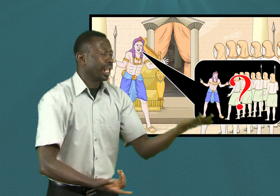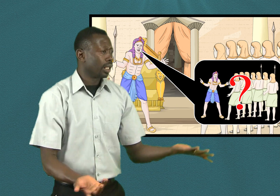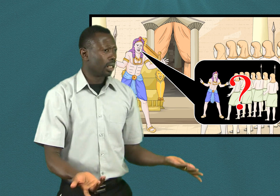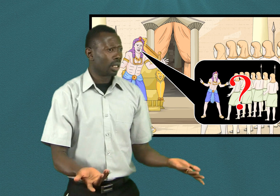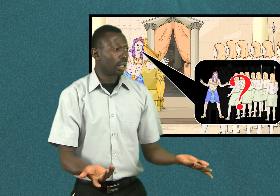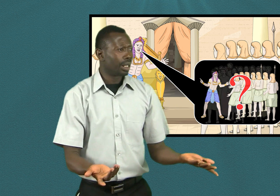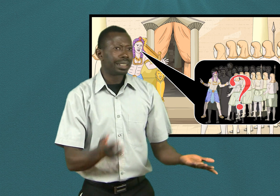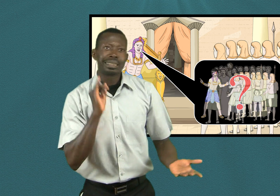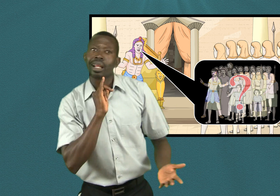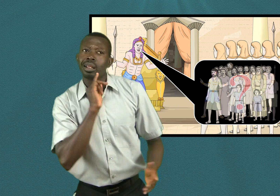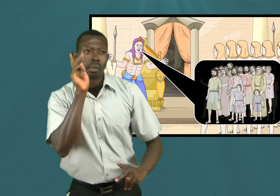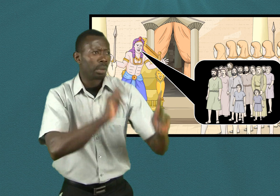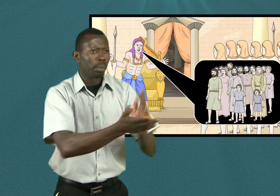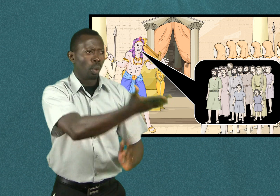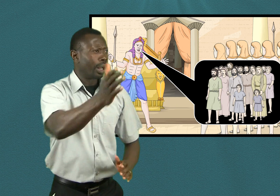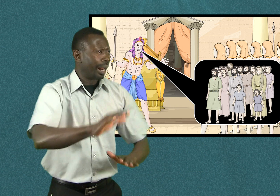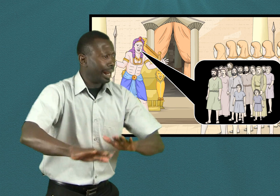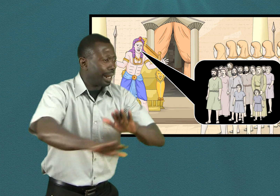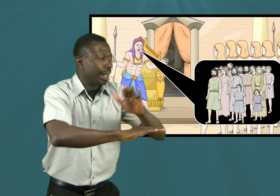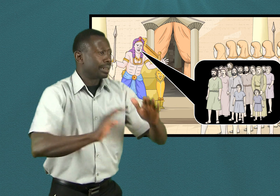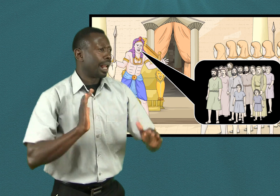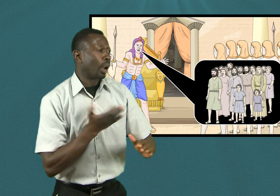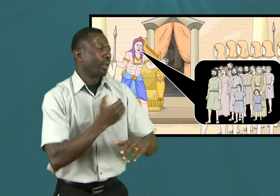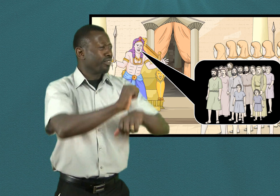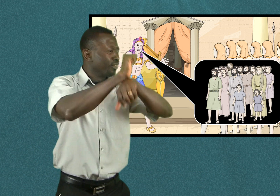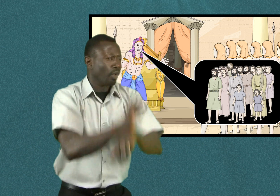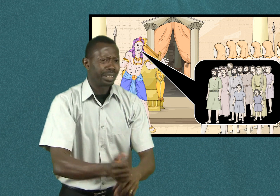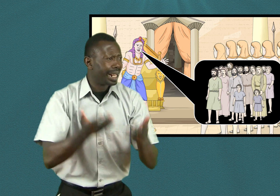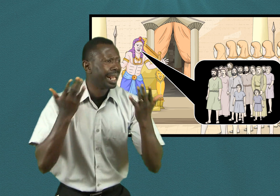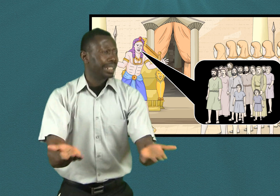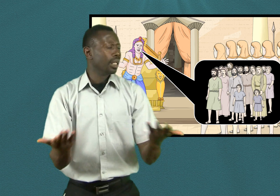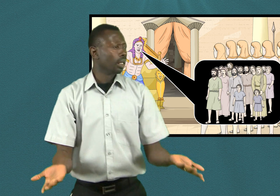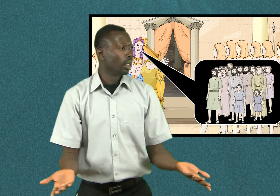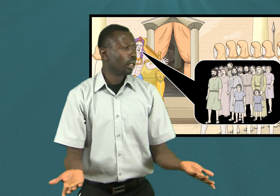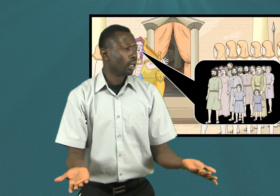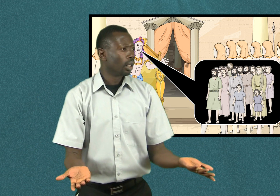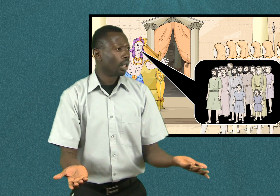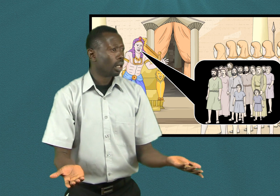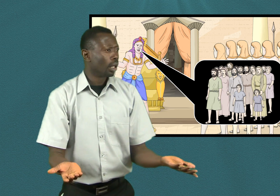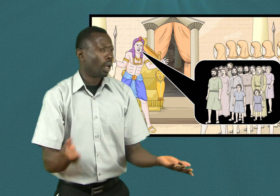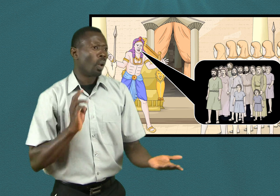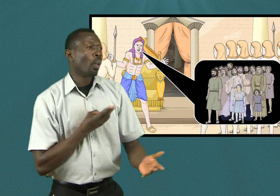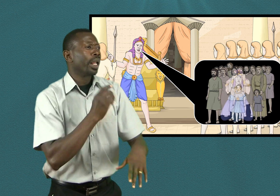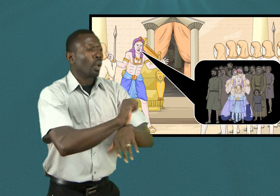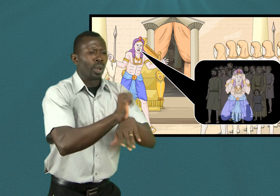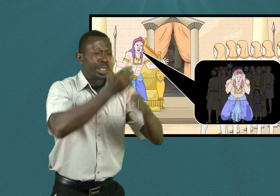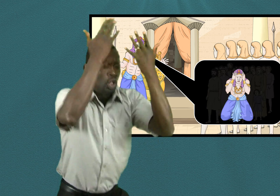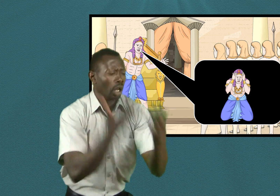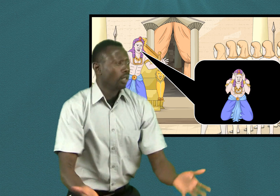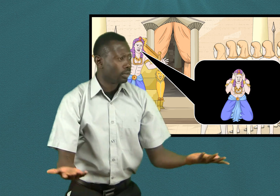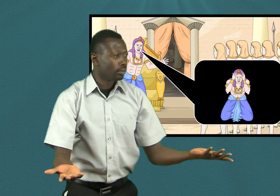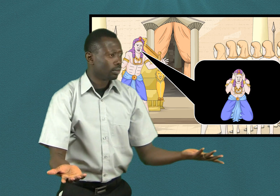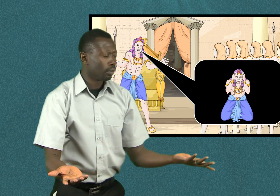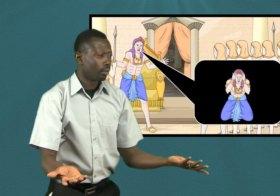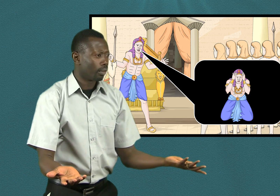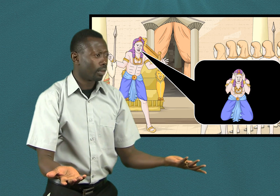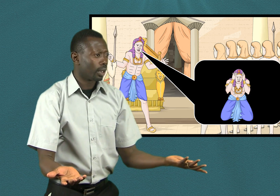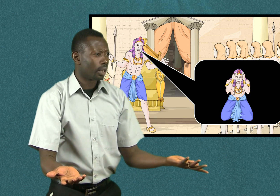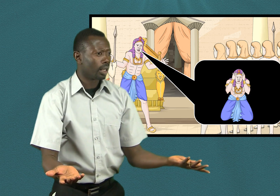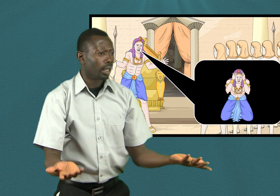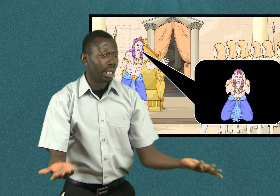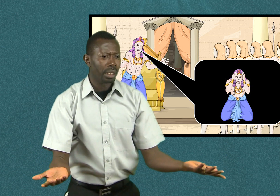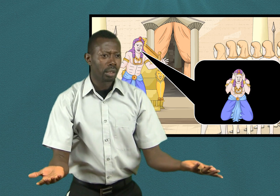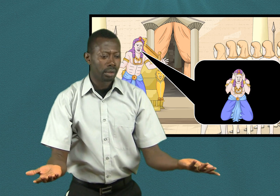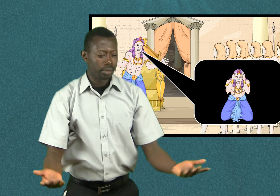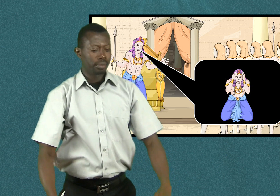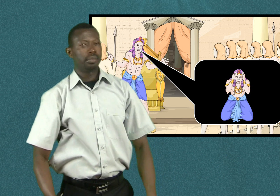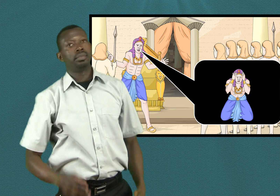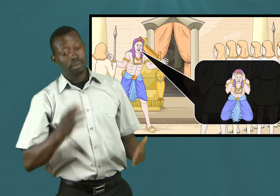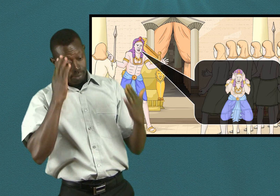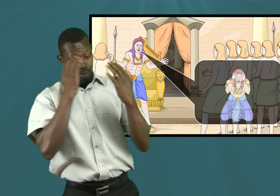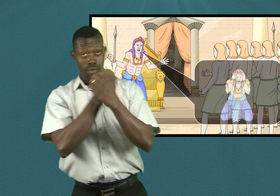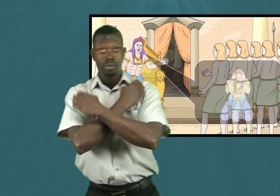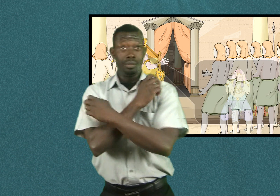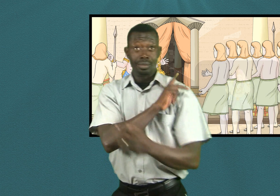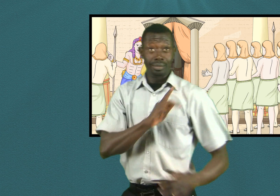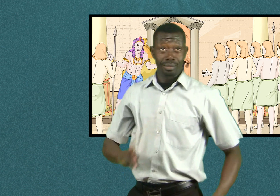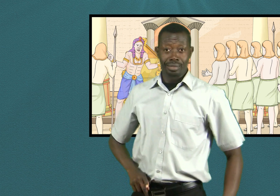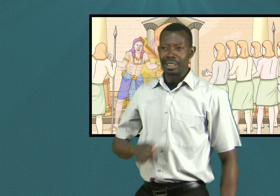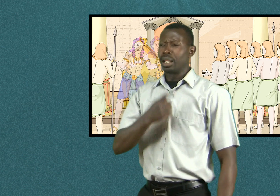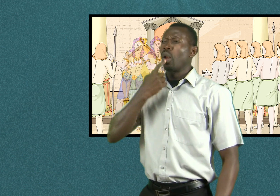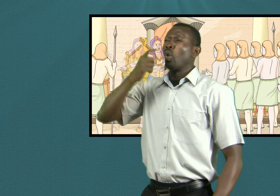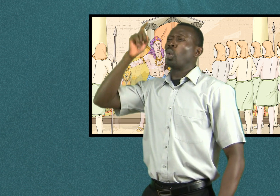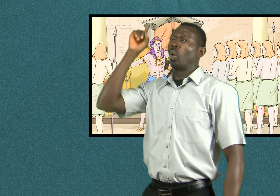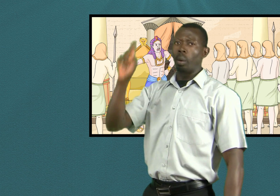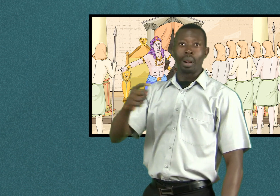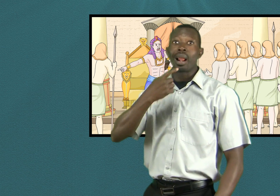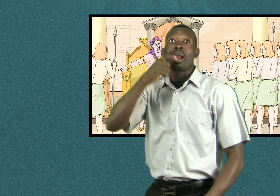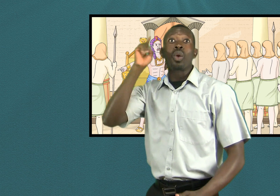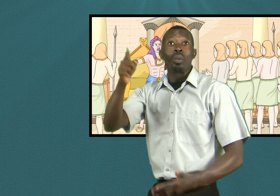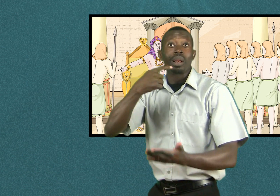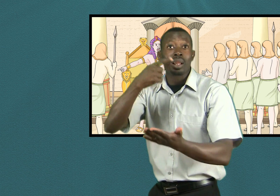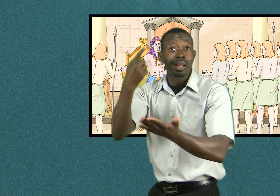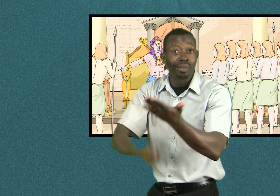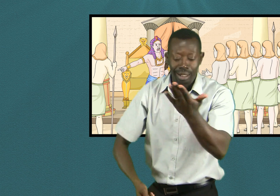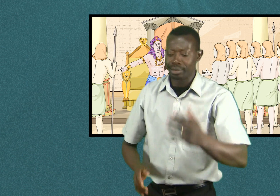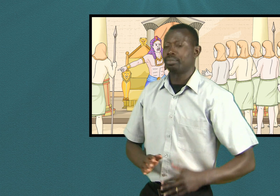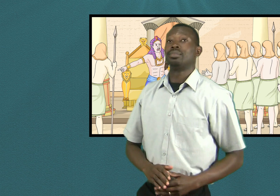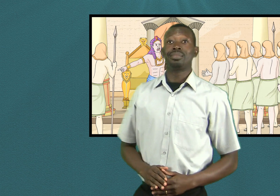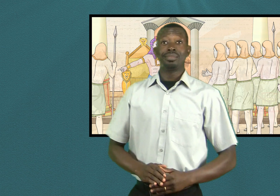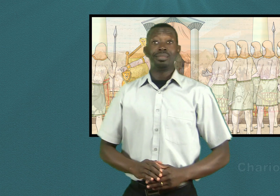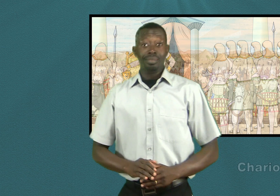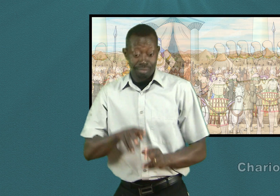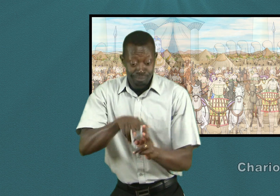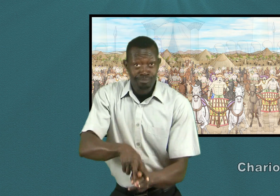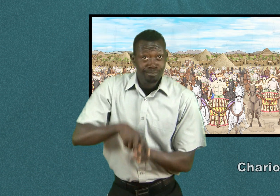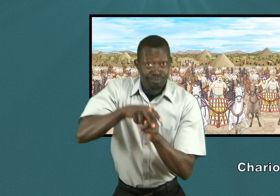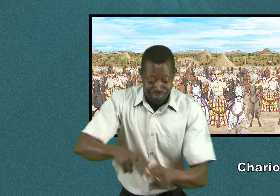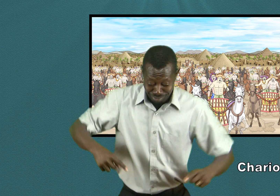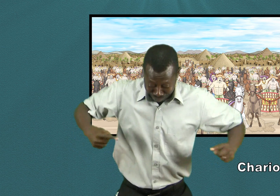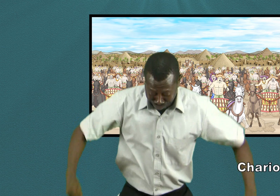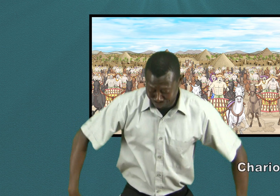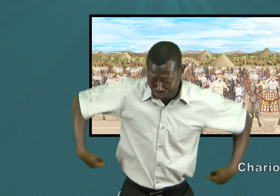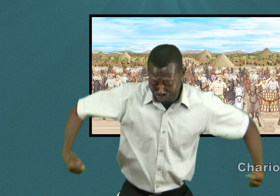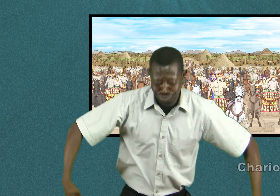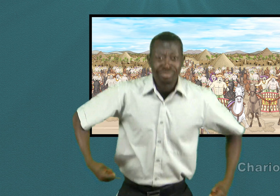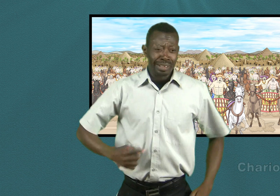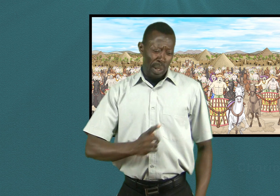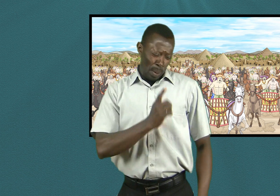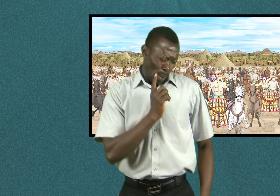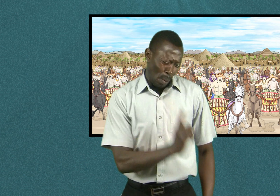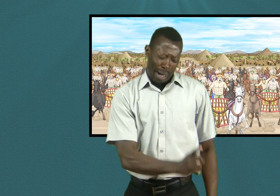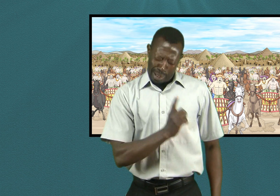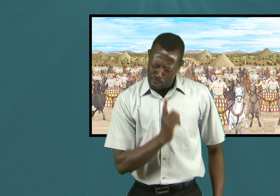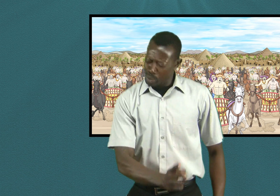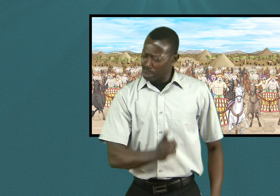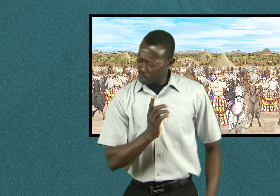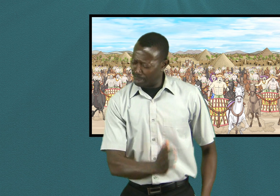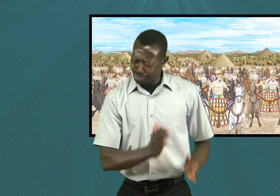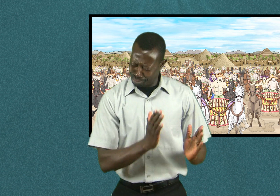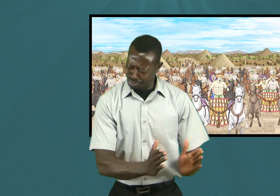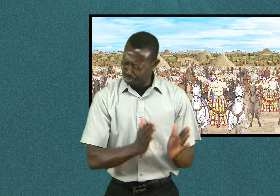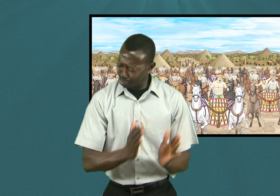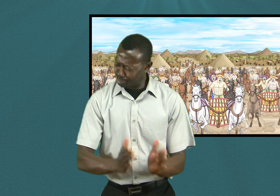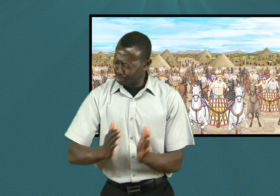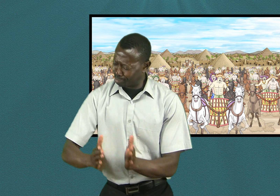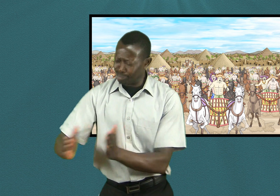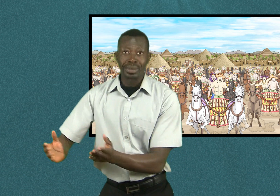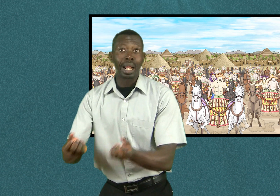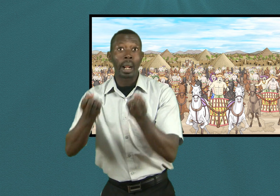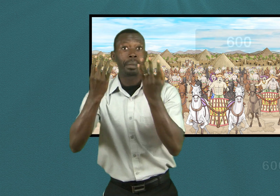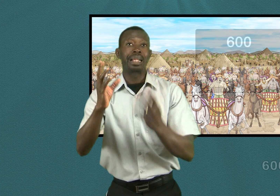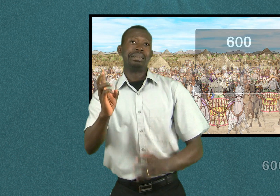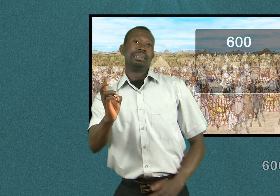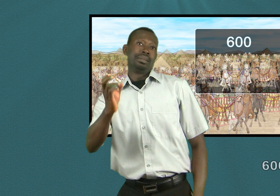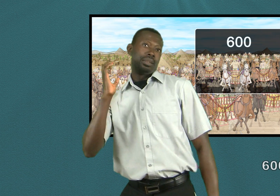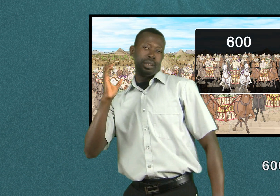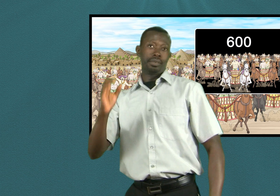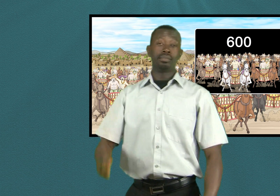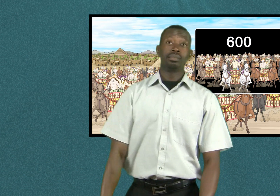We have released Israel from serving us.” So Pharaoh prepared his chariot and took his army with him.